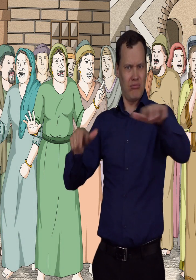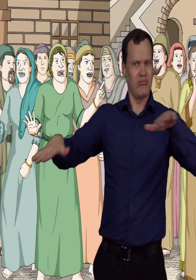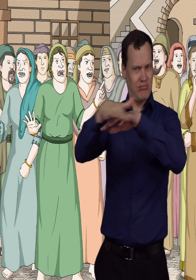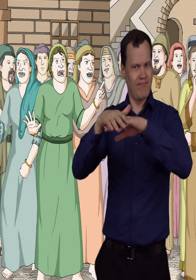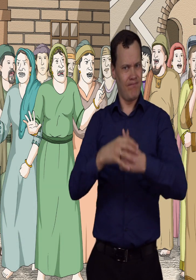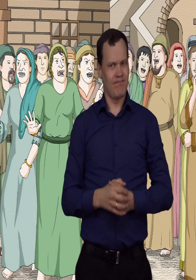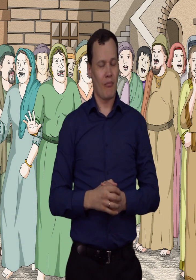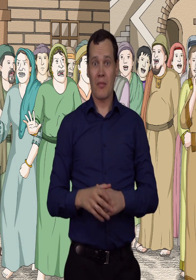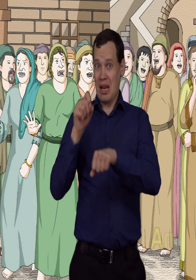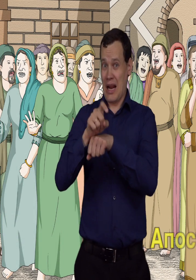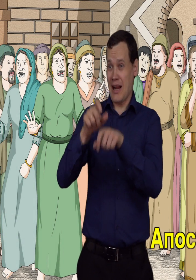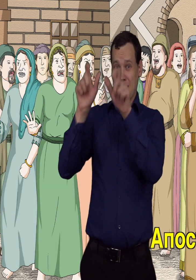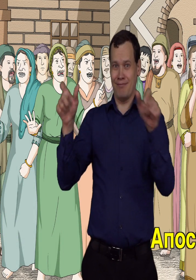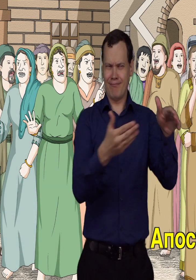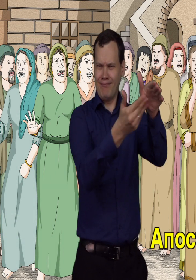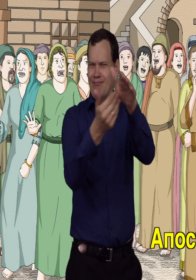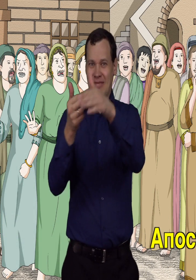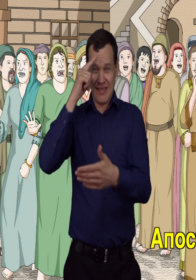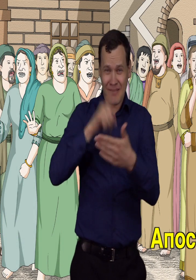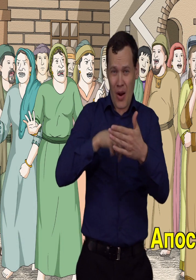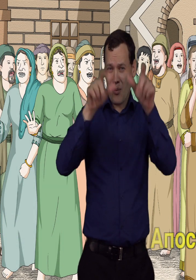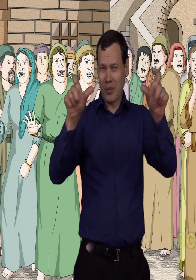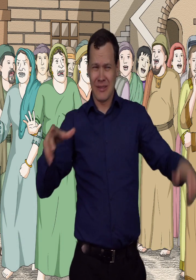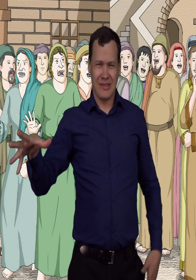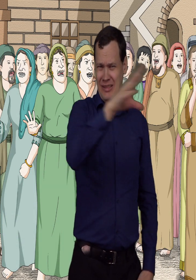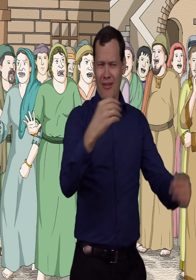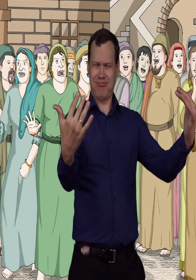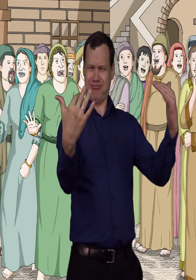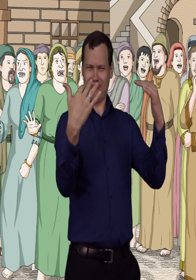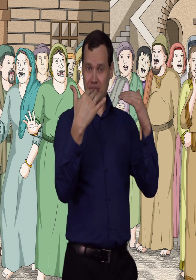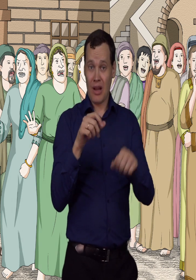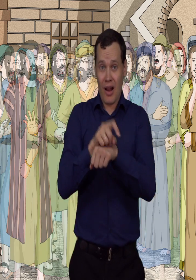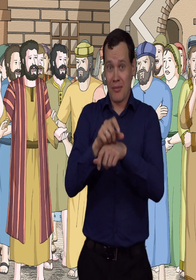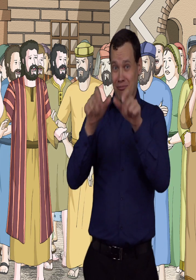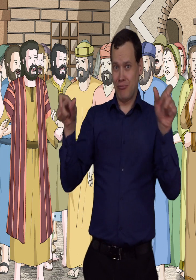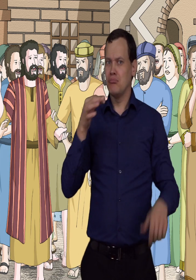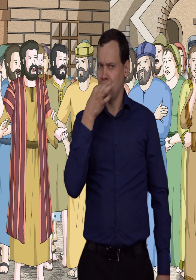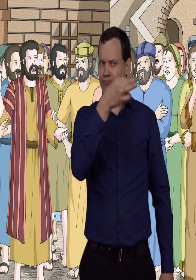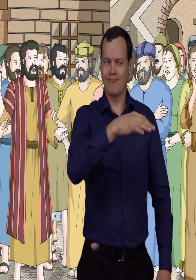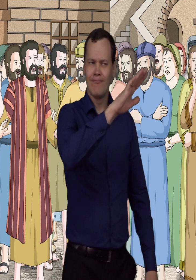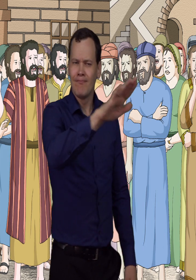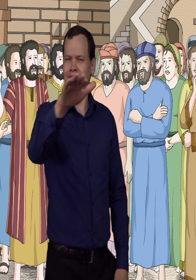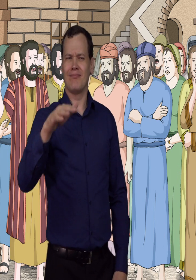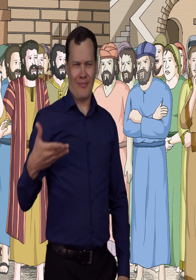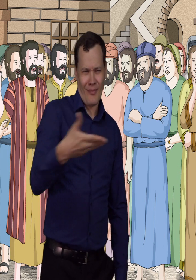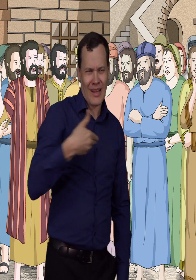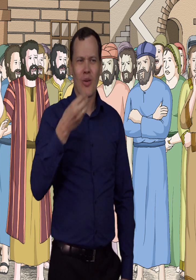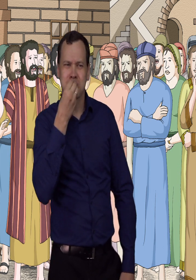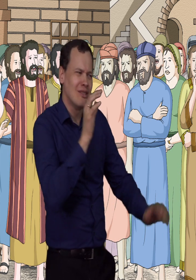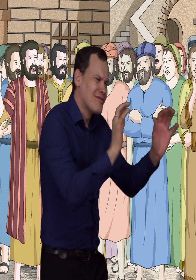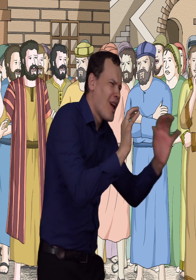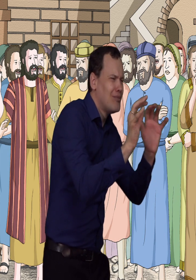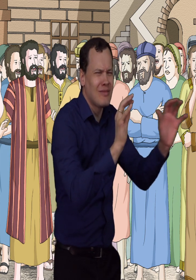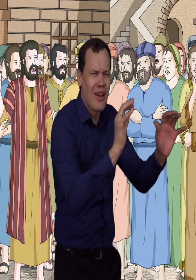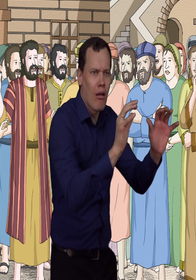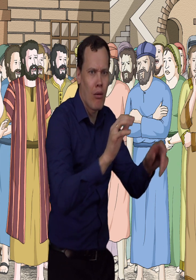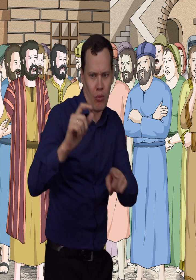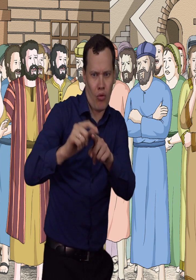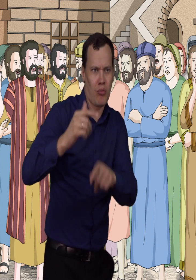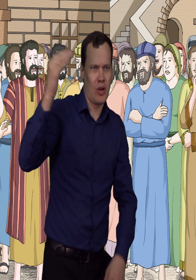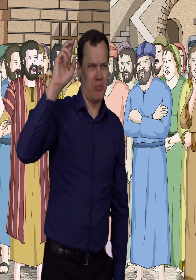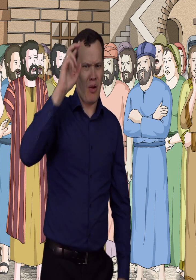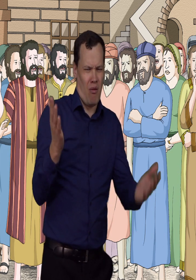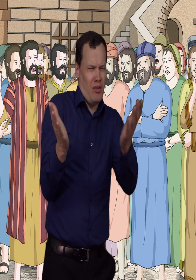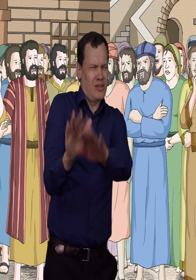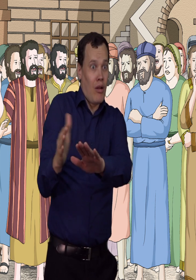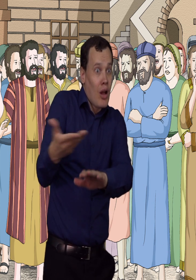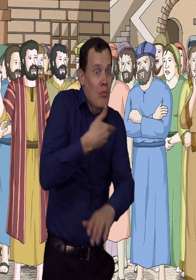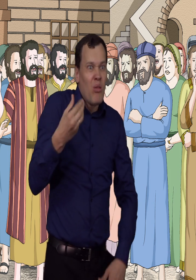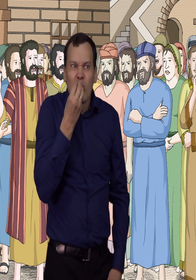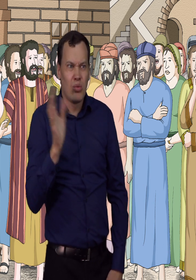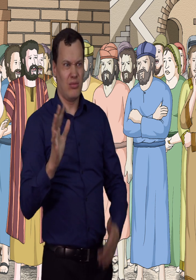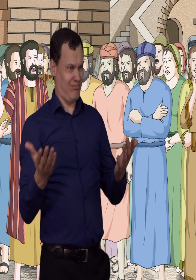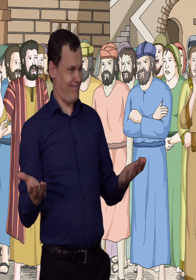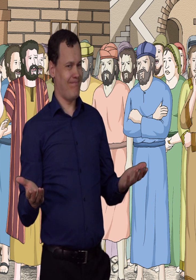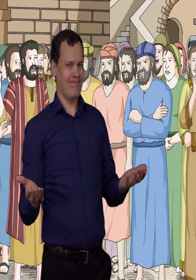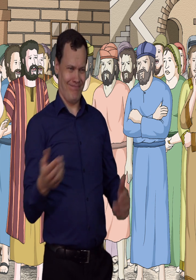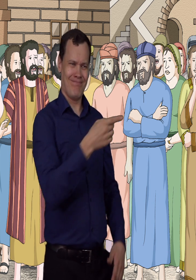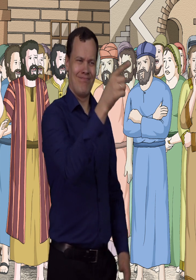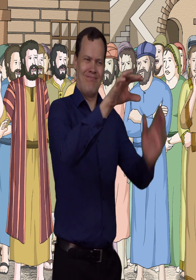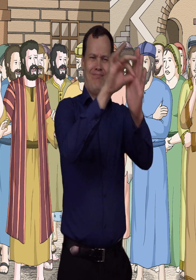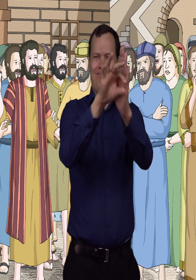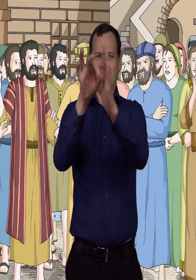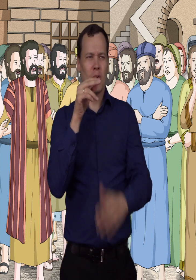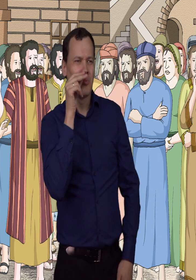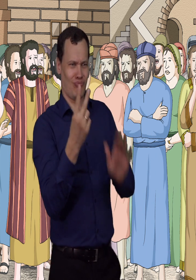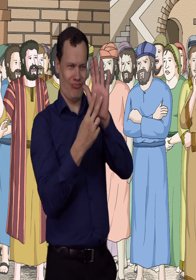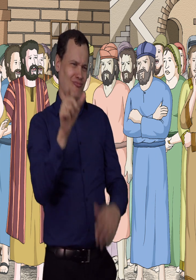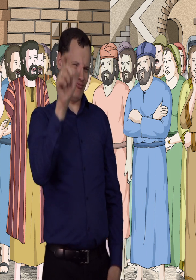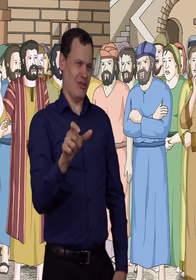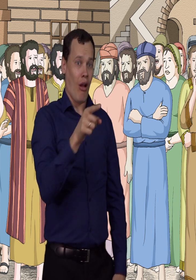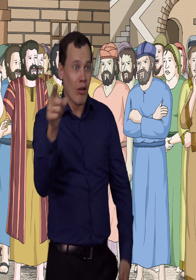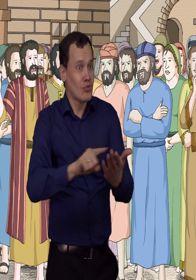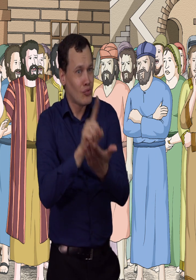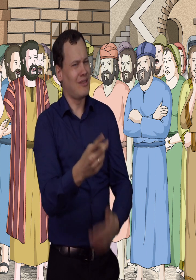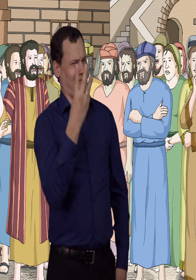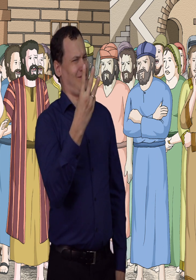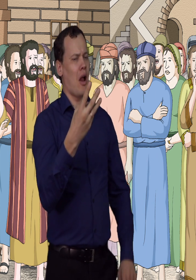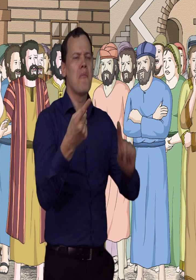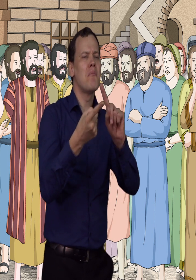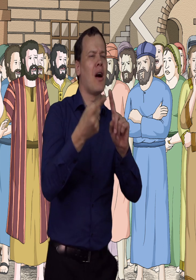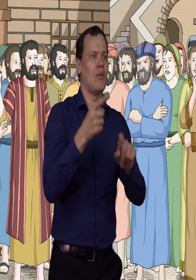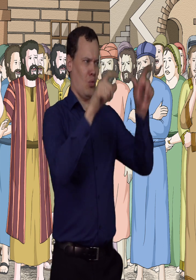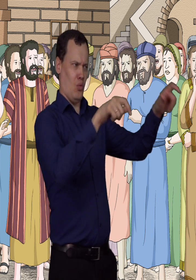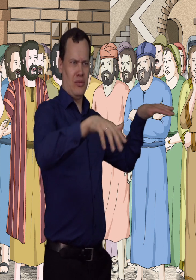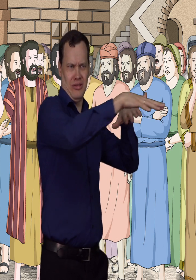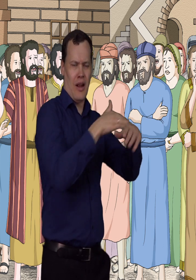So the Twelve summoned all the disciples and said, “It is unacceptable for us to neglect the word of God in order to wait on tables.